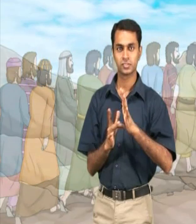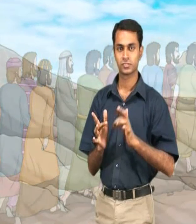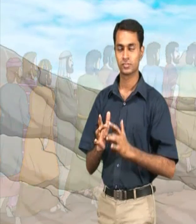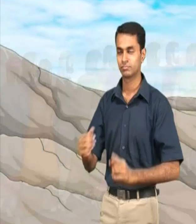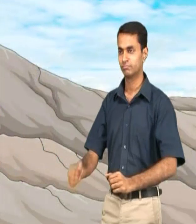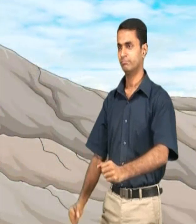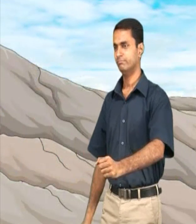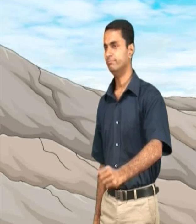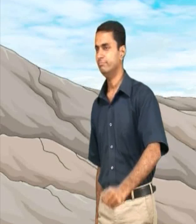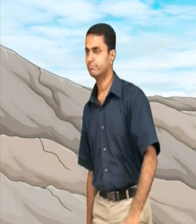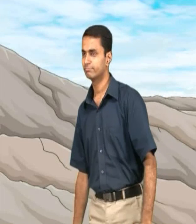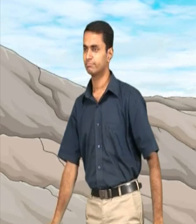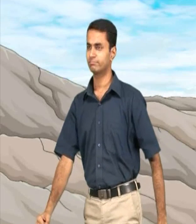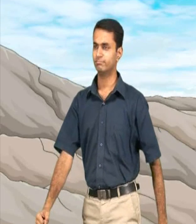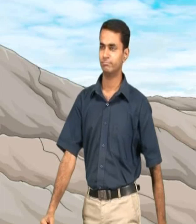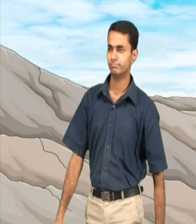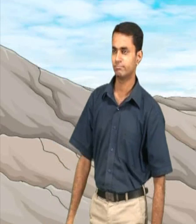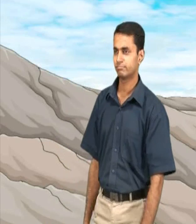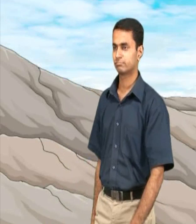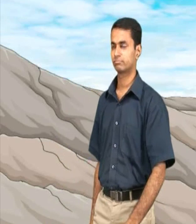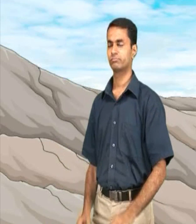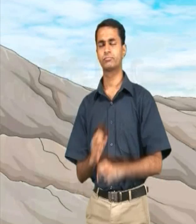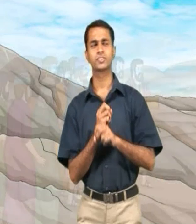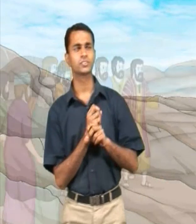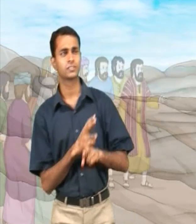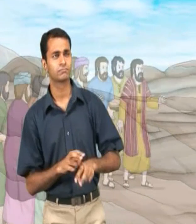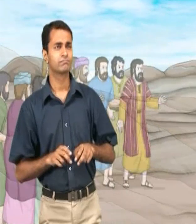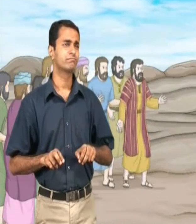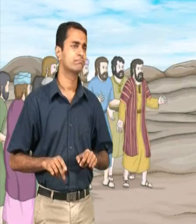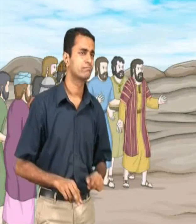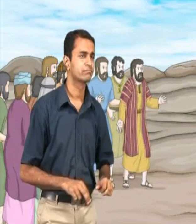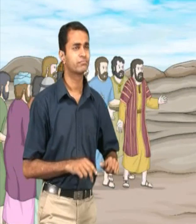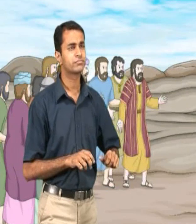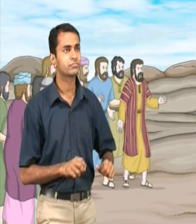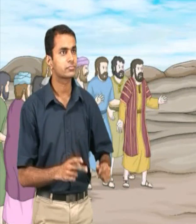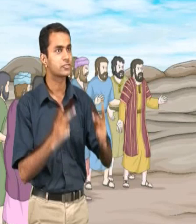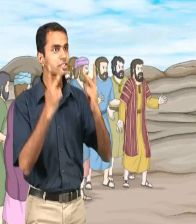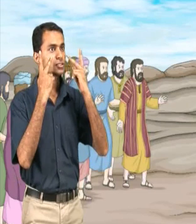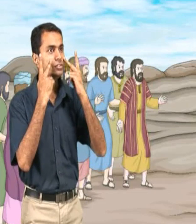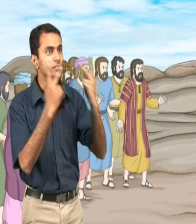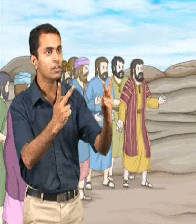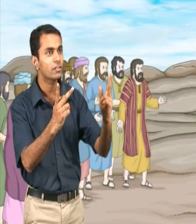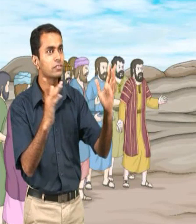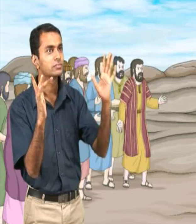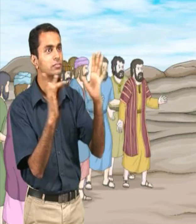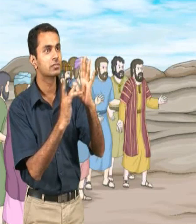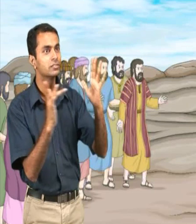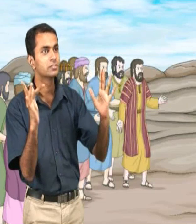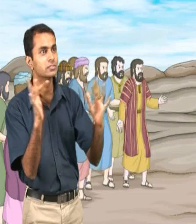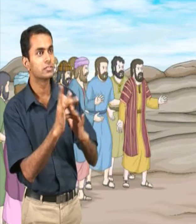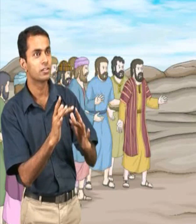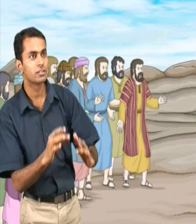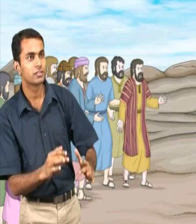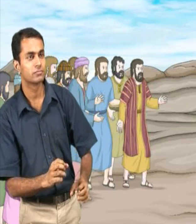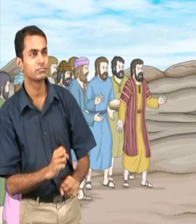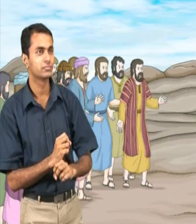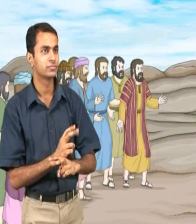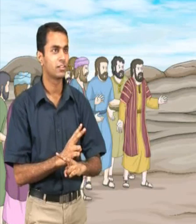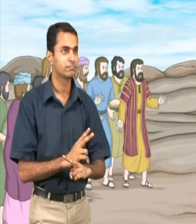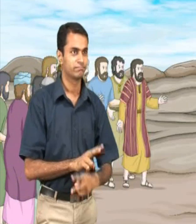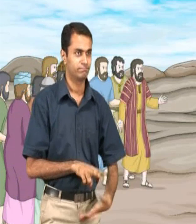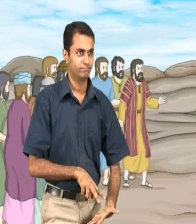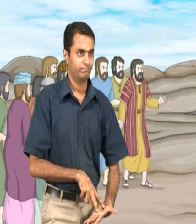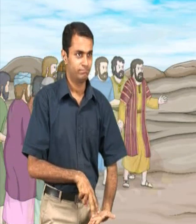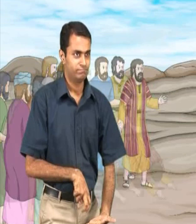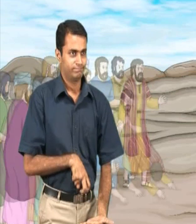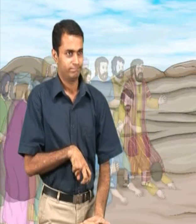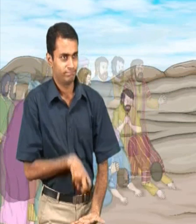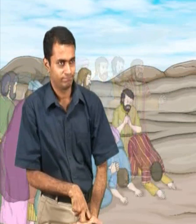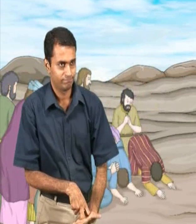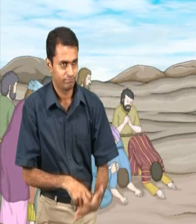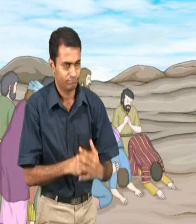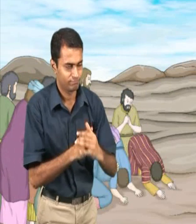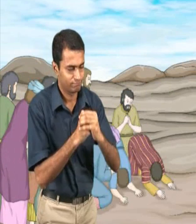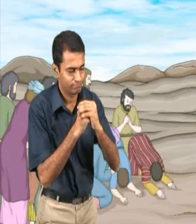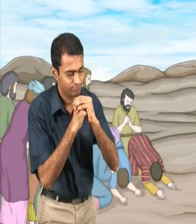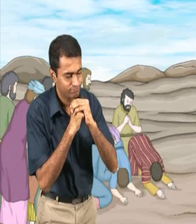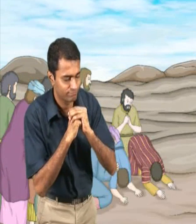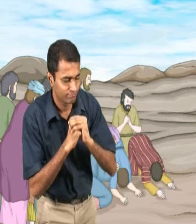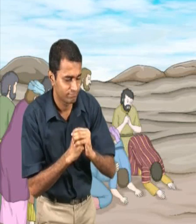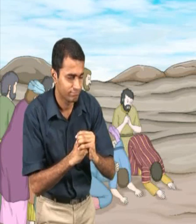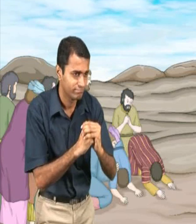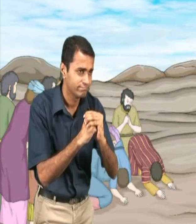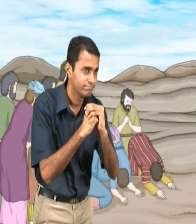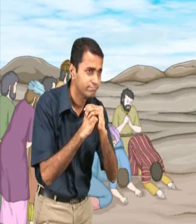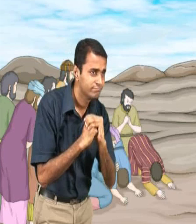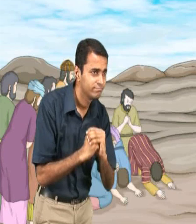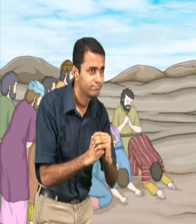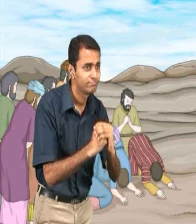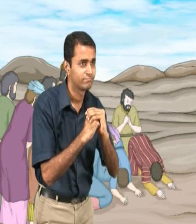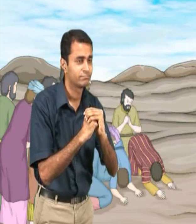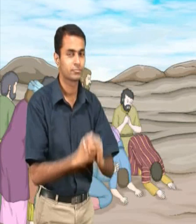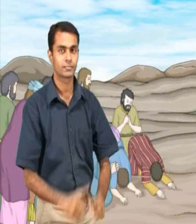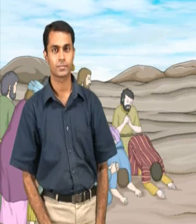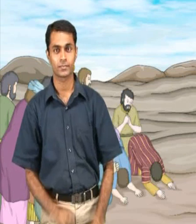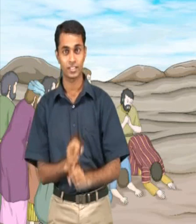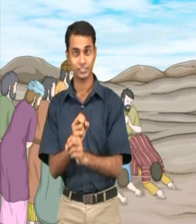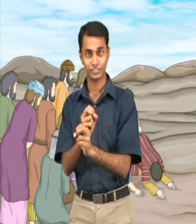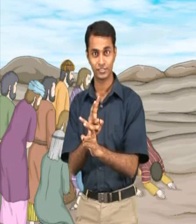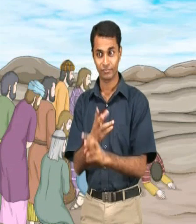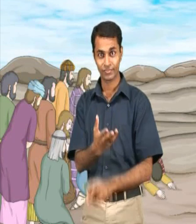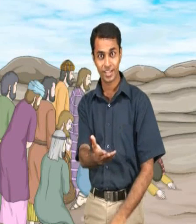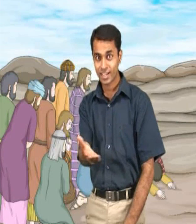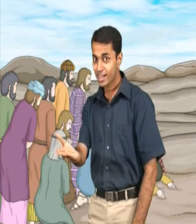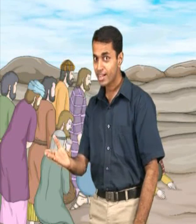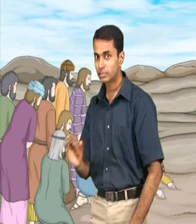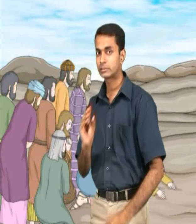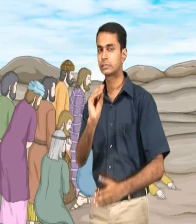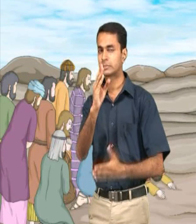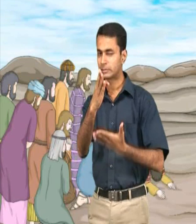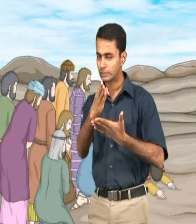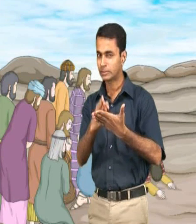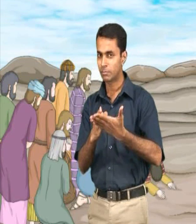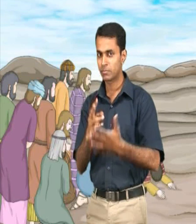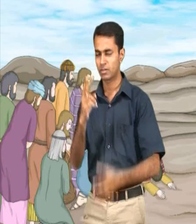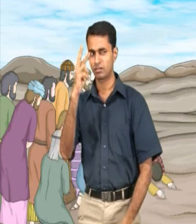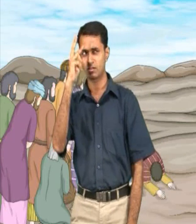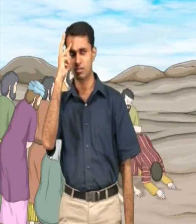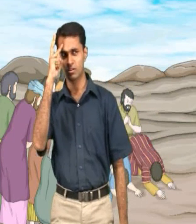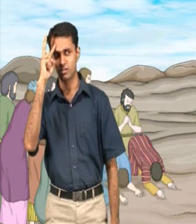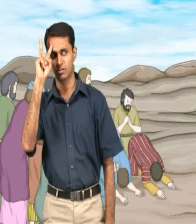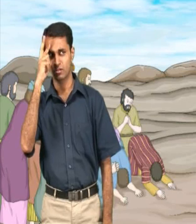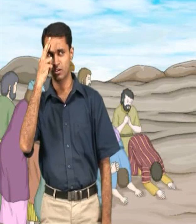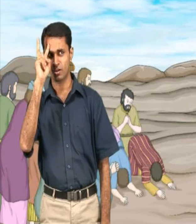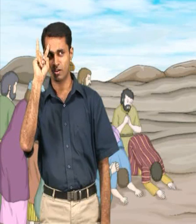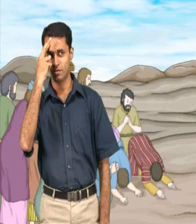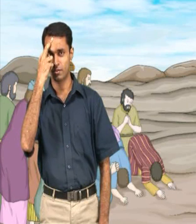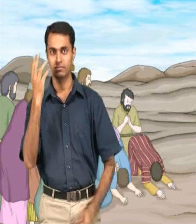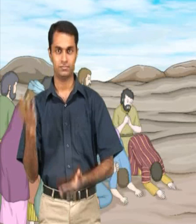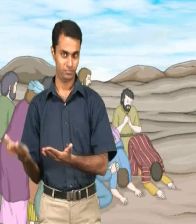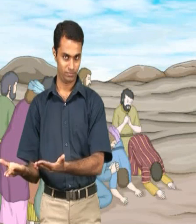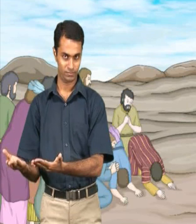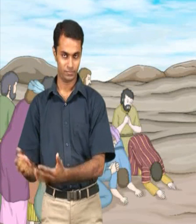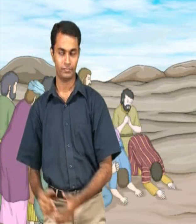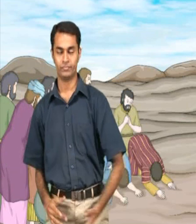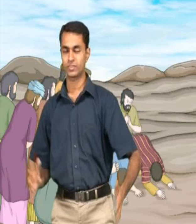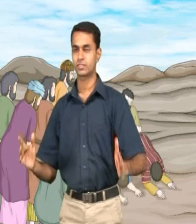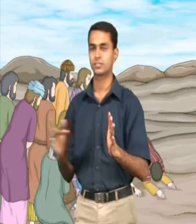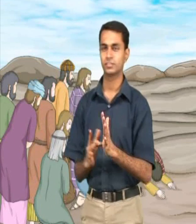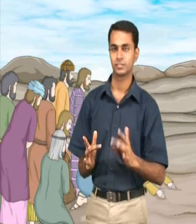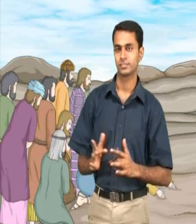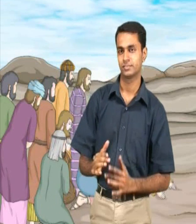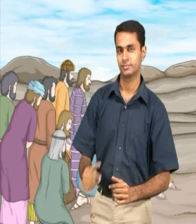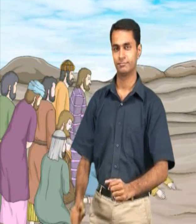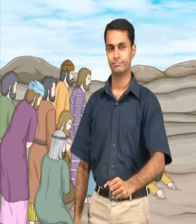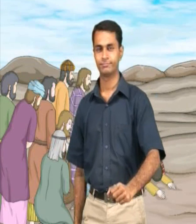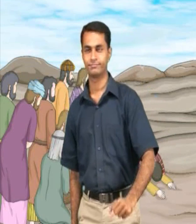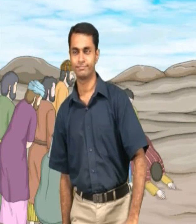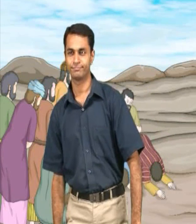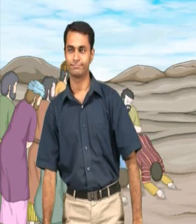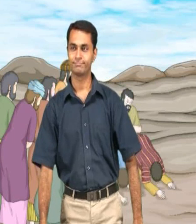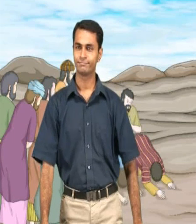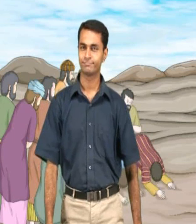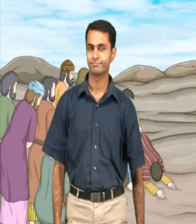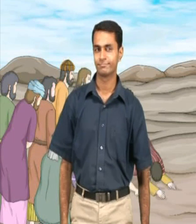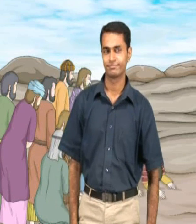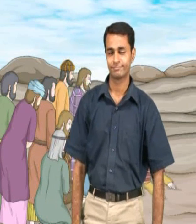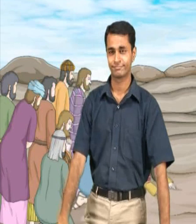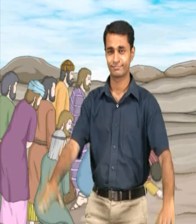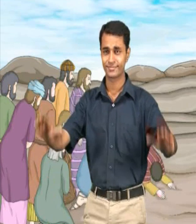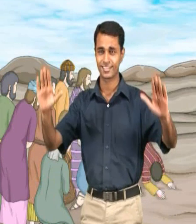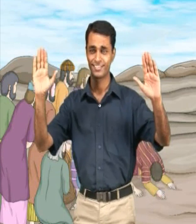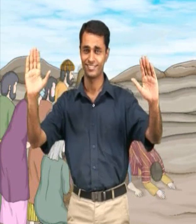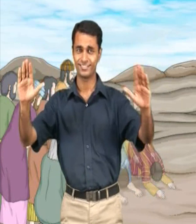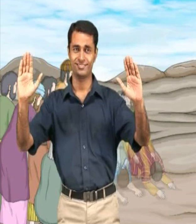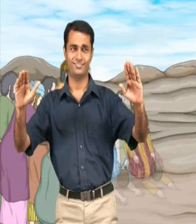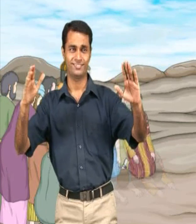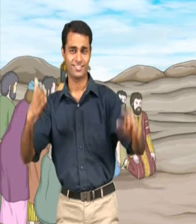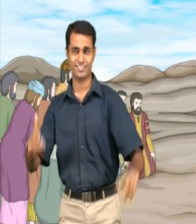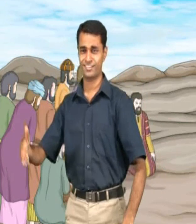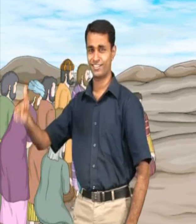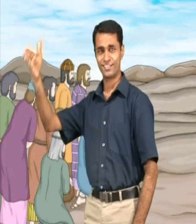When they saw Him, they worshiped Him, but some doubted.